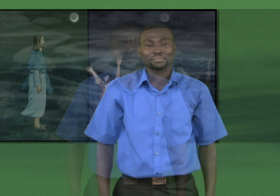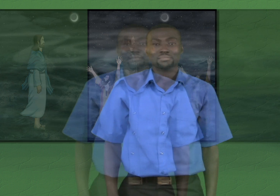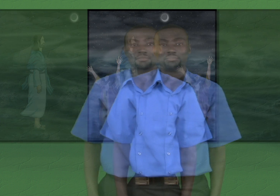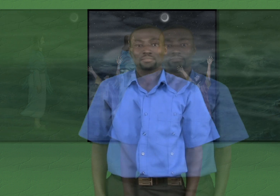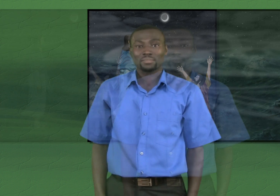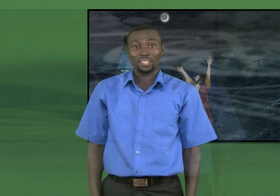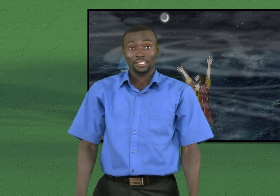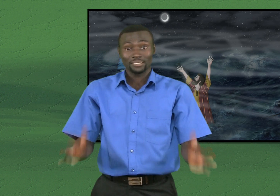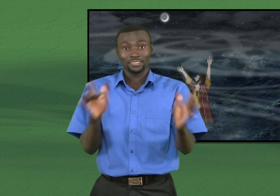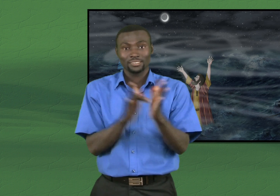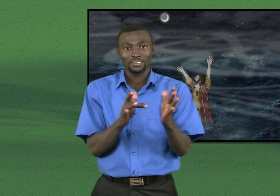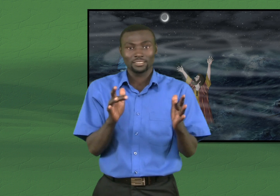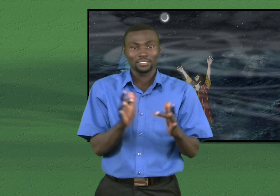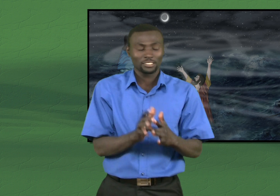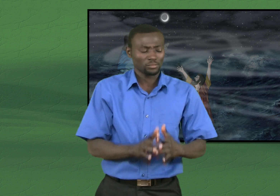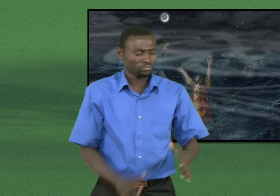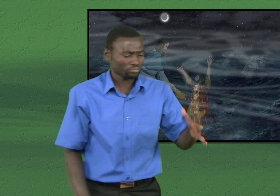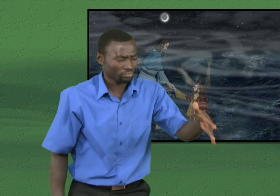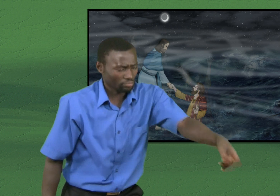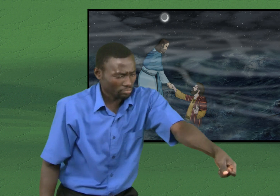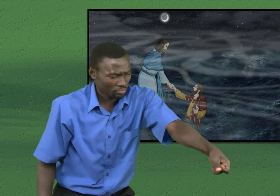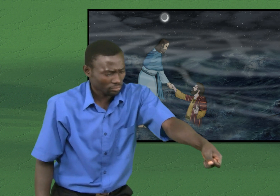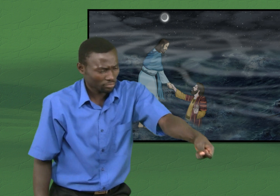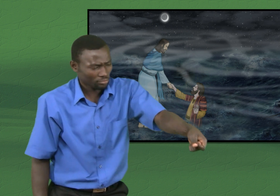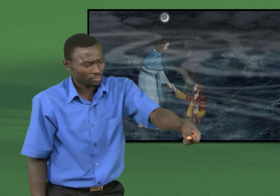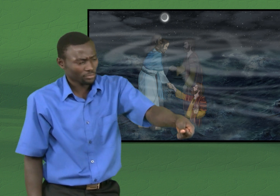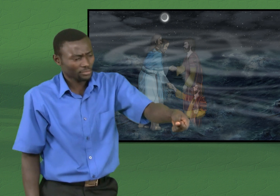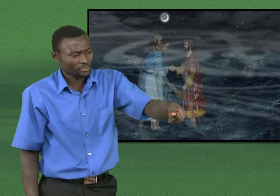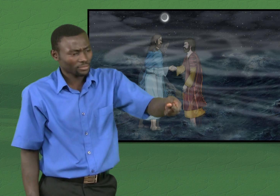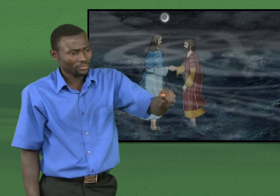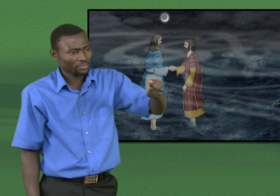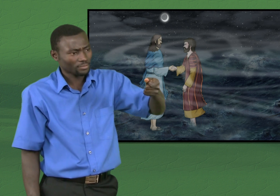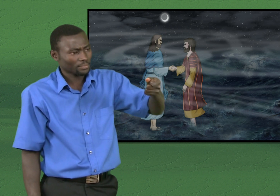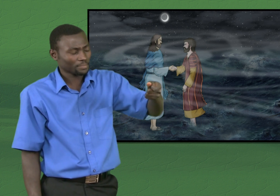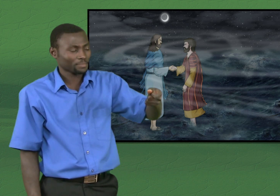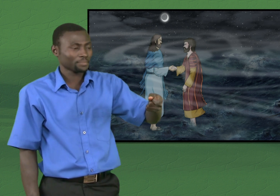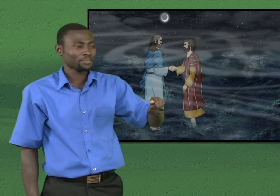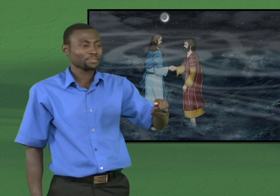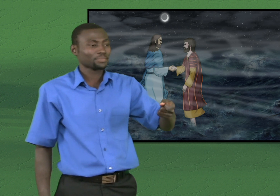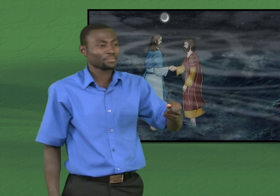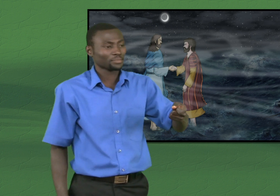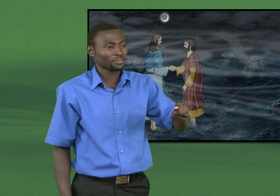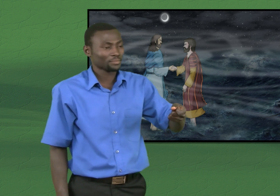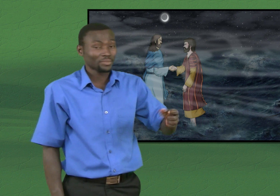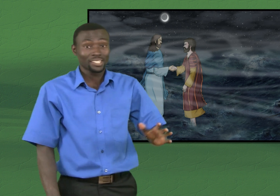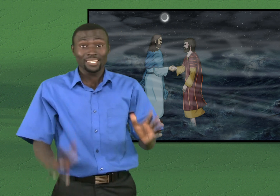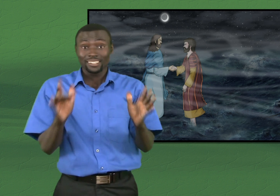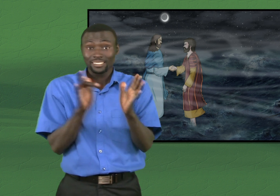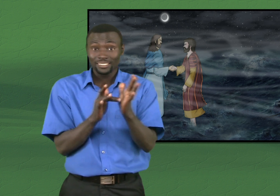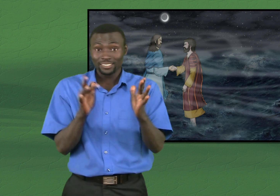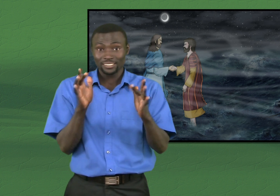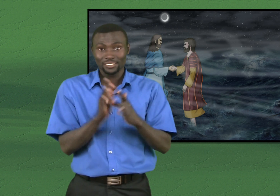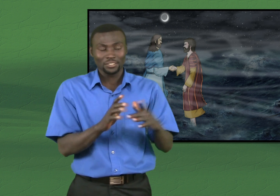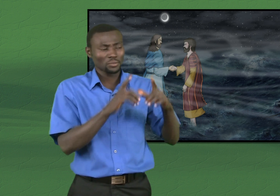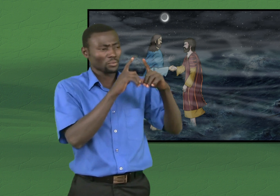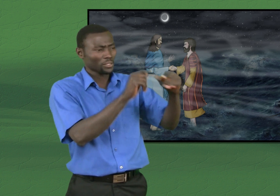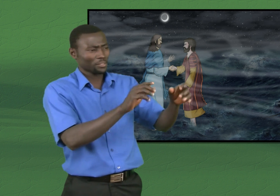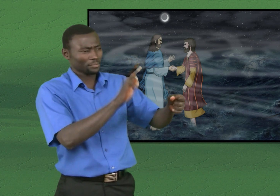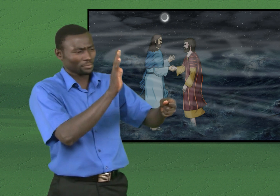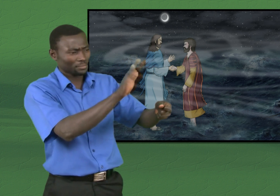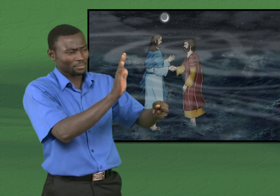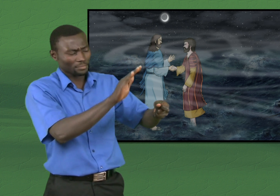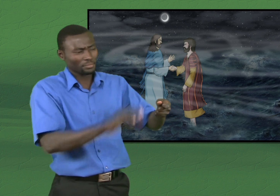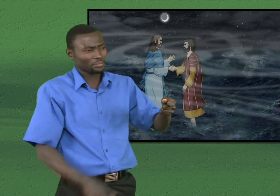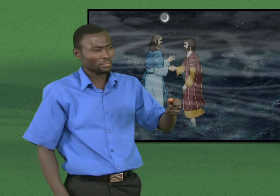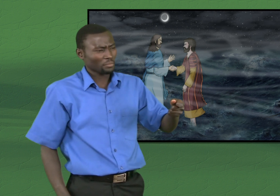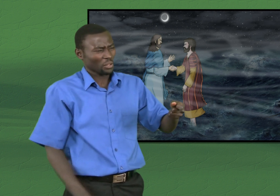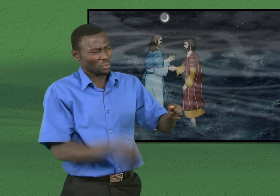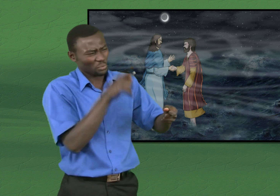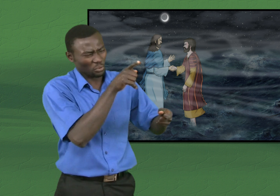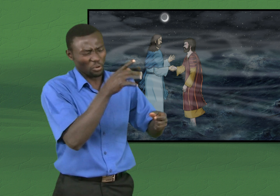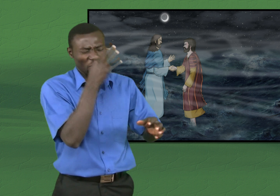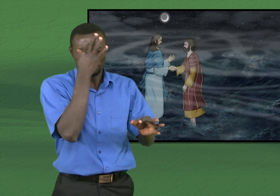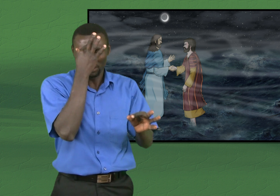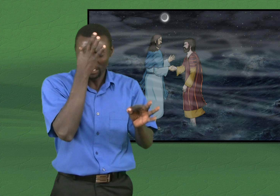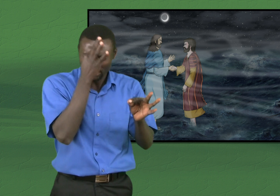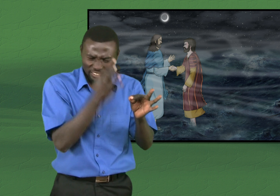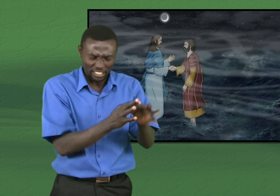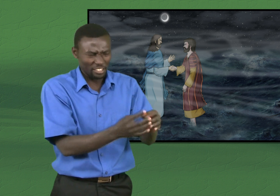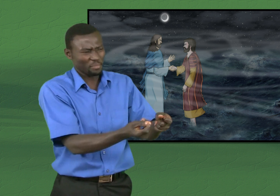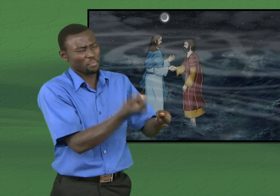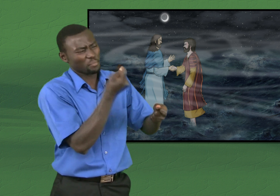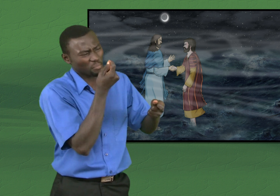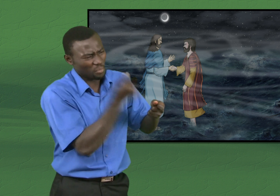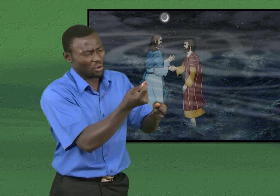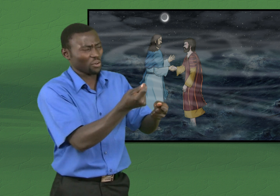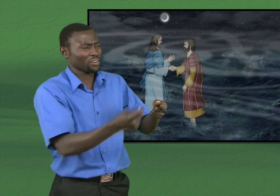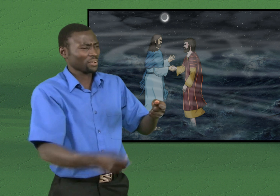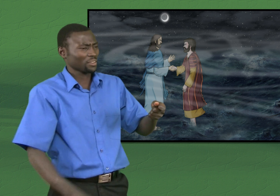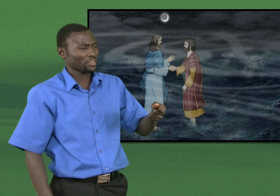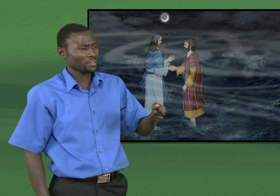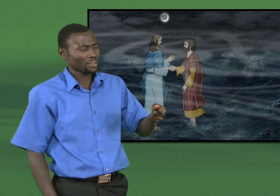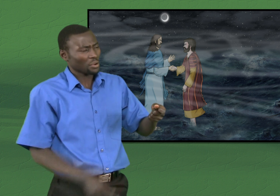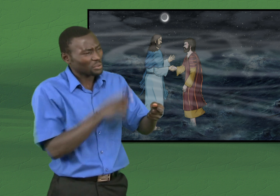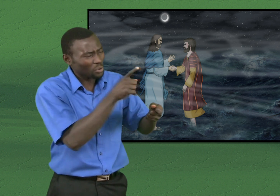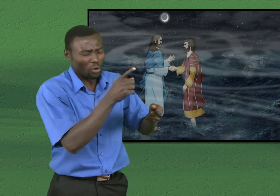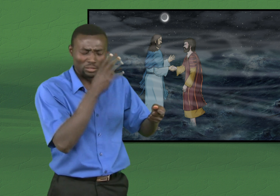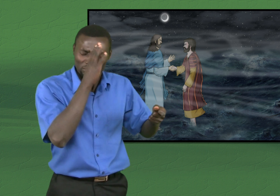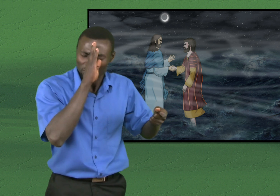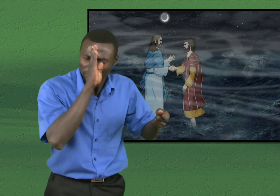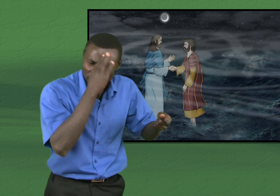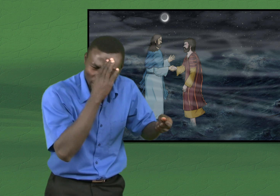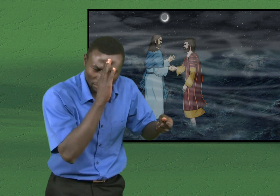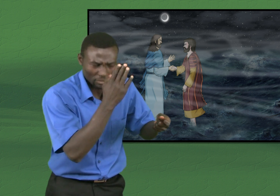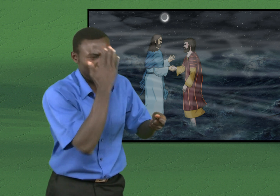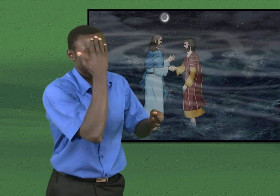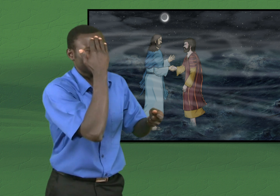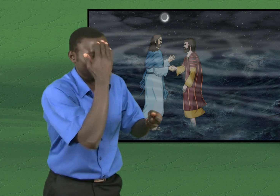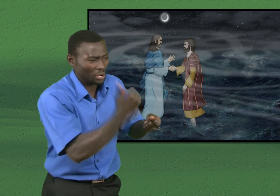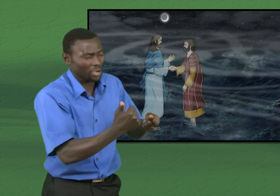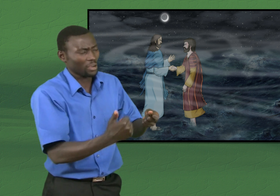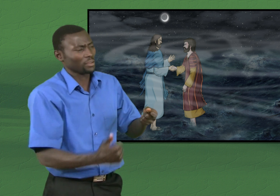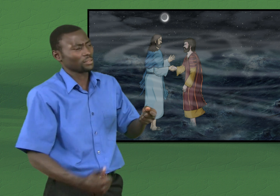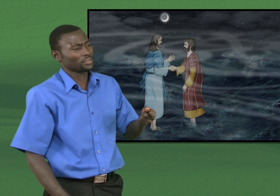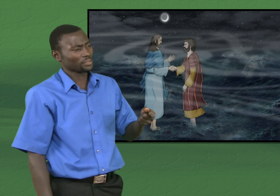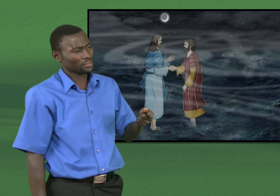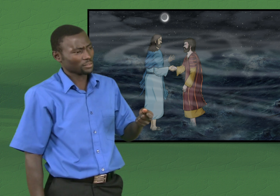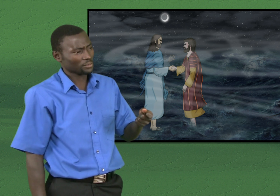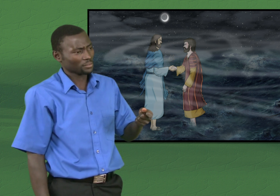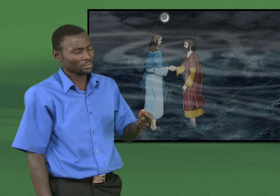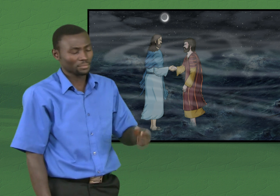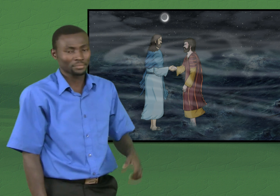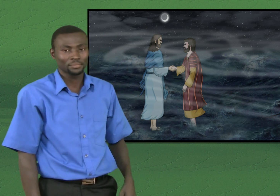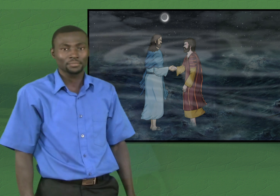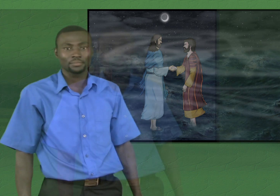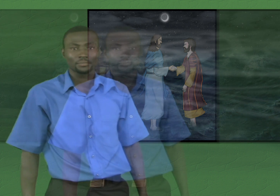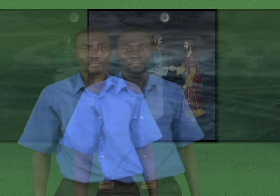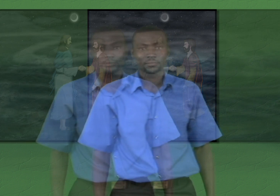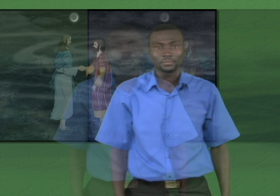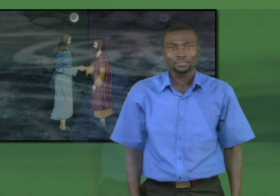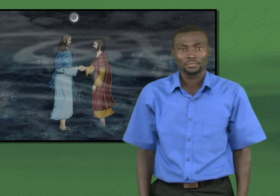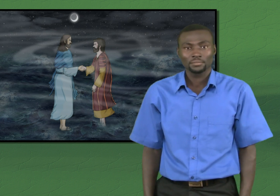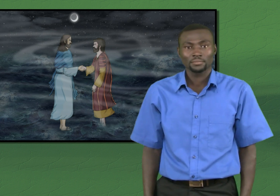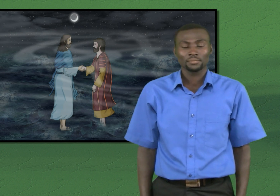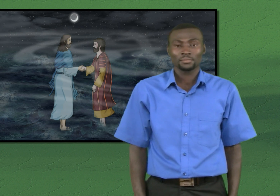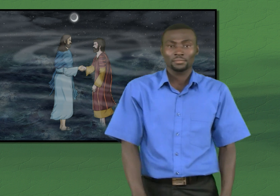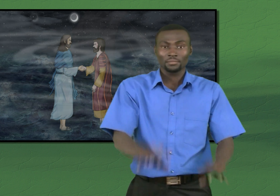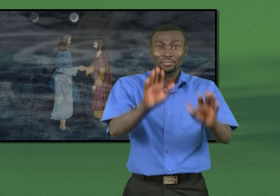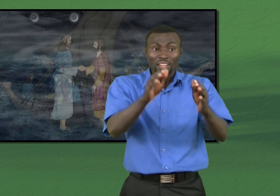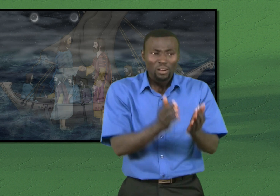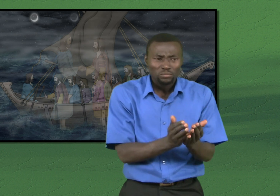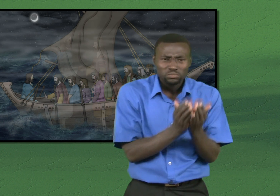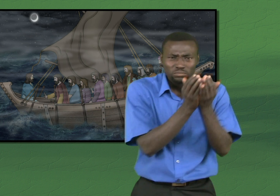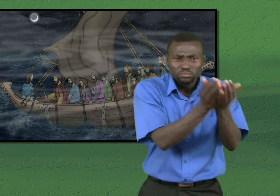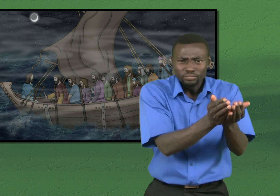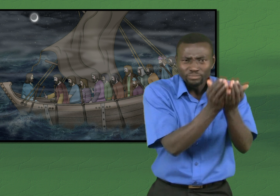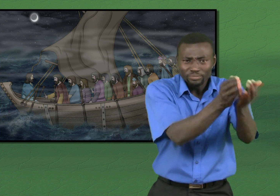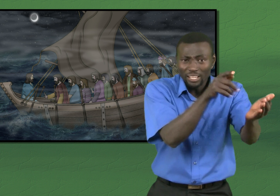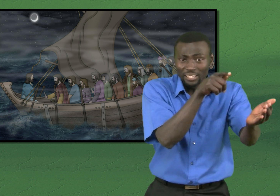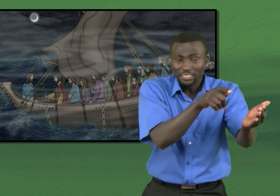Immediately Jesus reached out His hand and took hold of Peter. “You of little faith,” He said, “why did you doubt?”